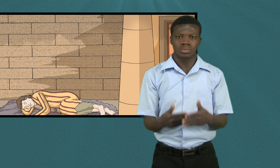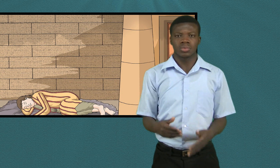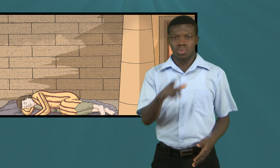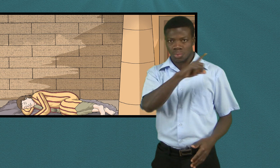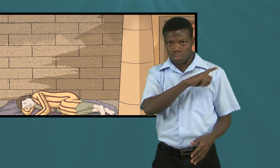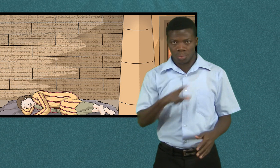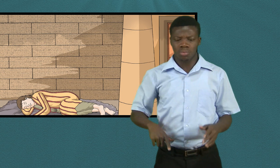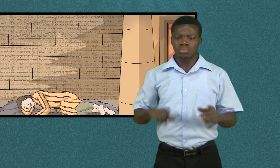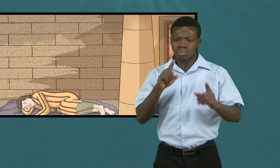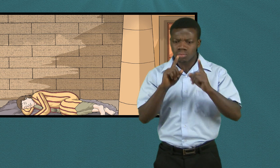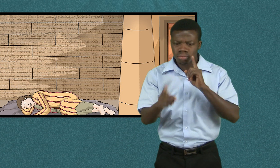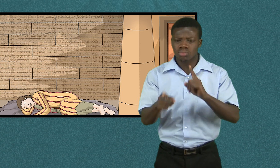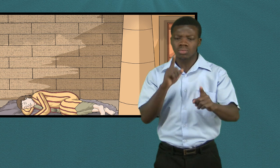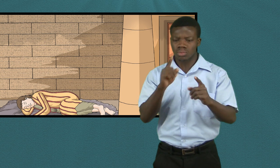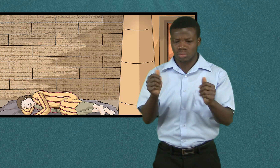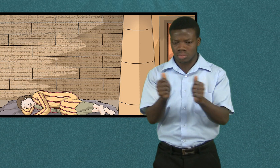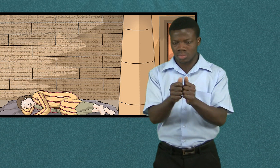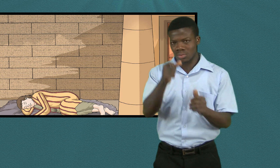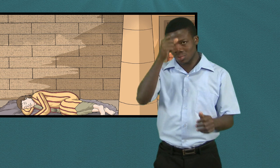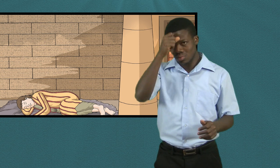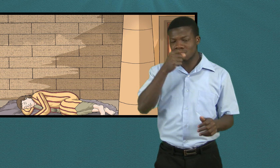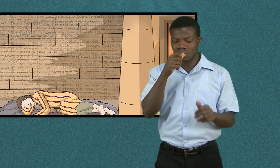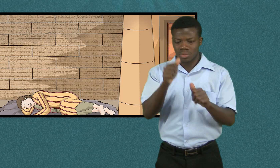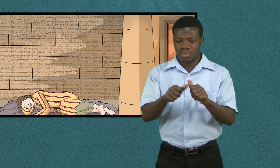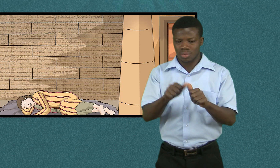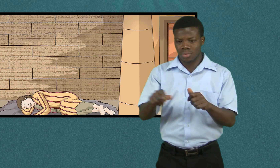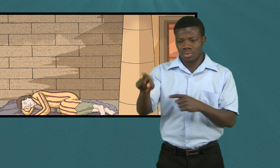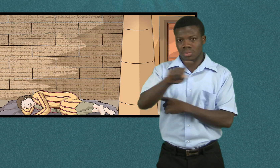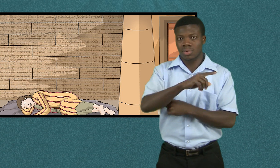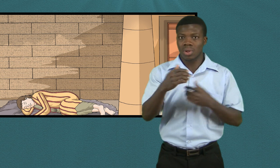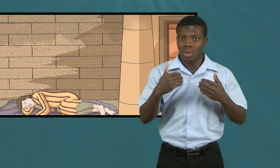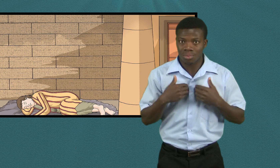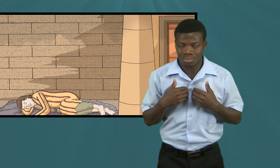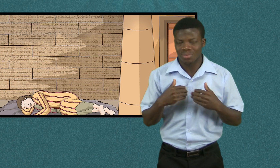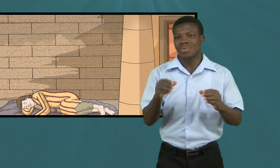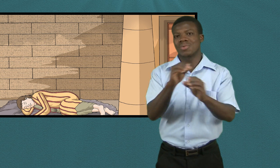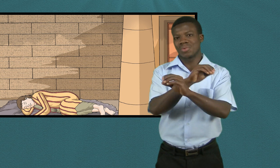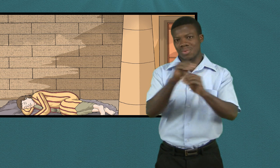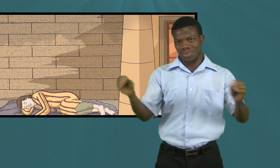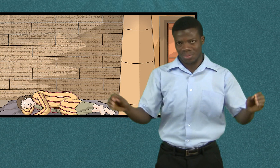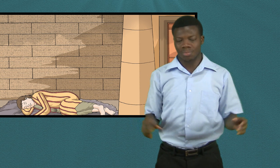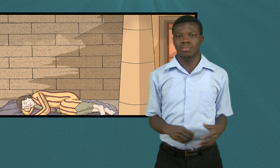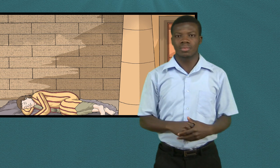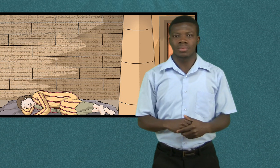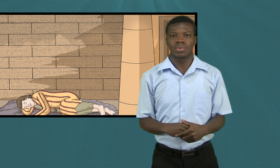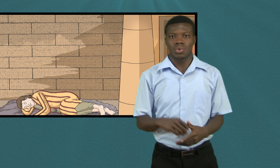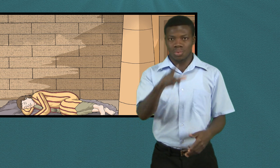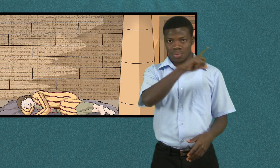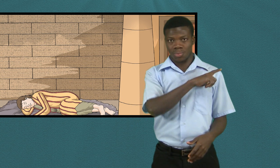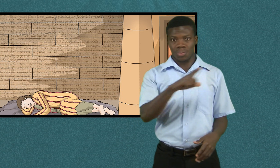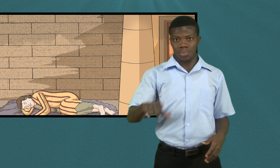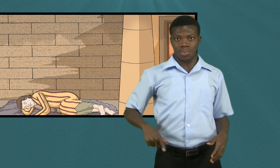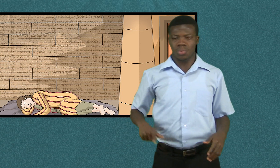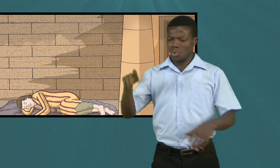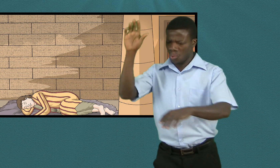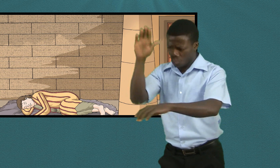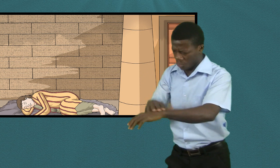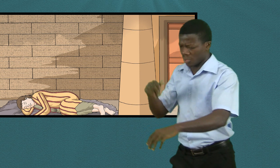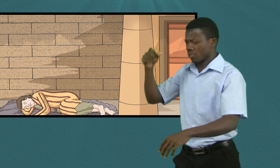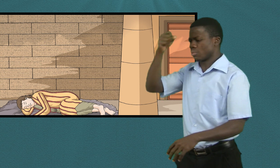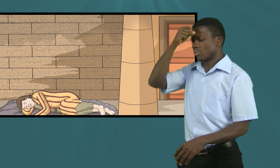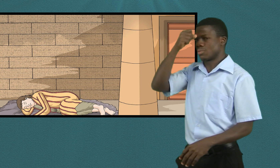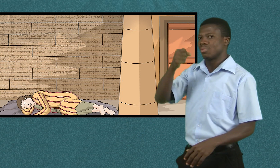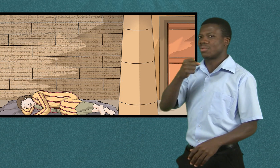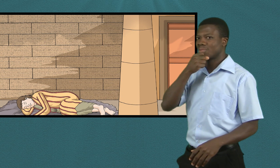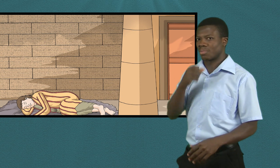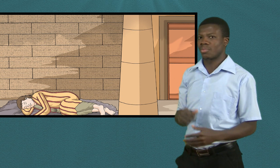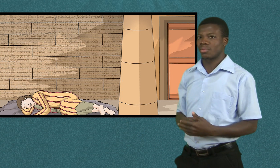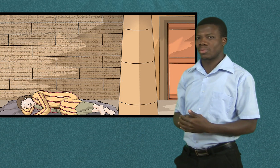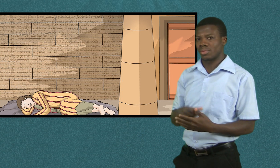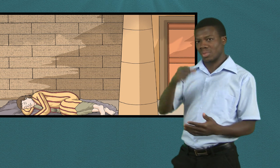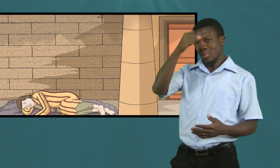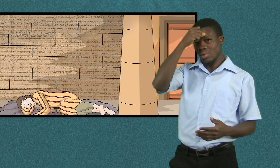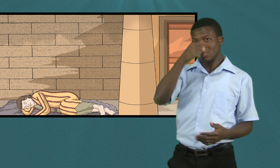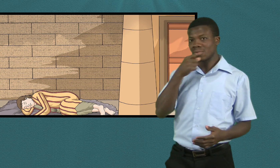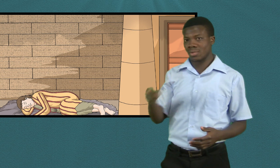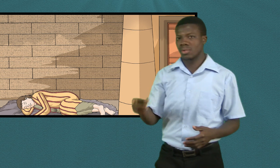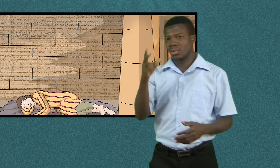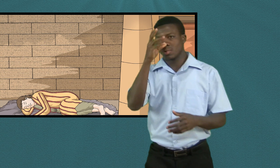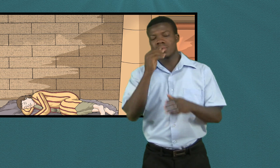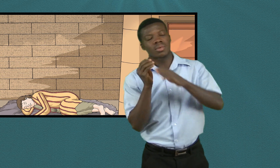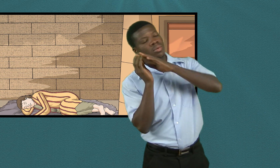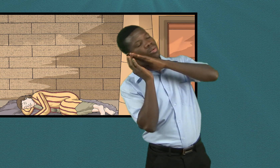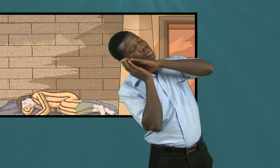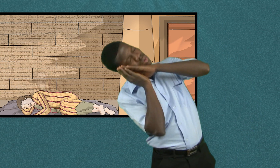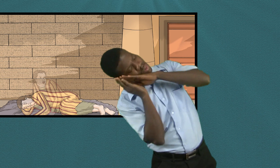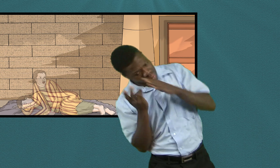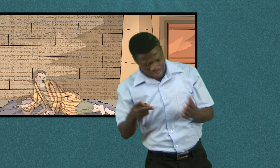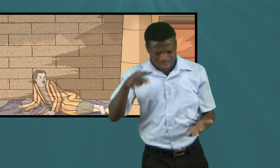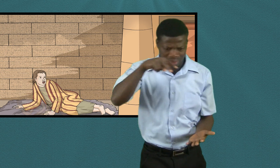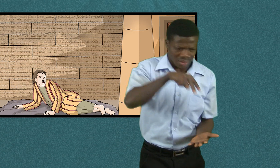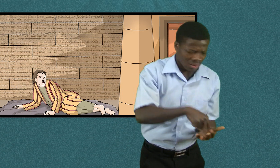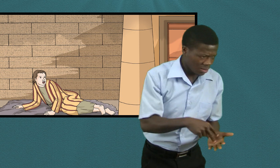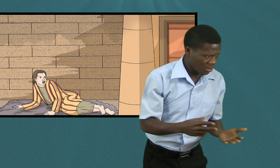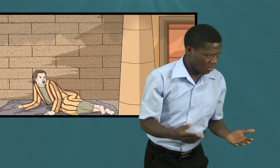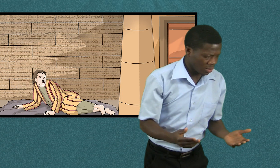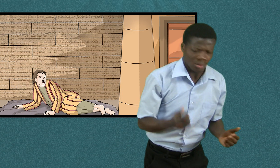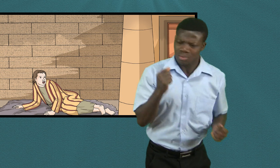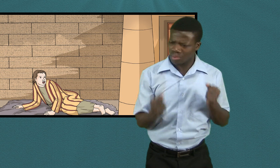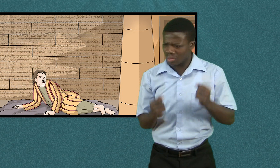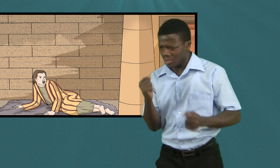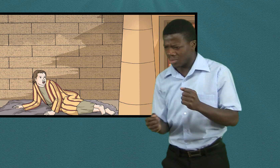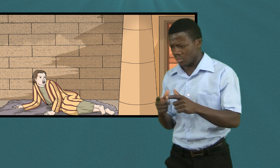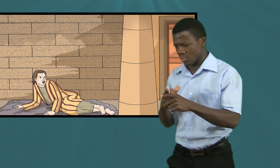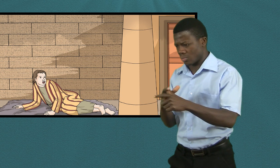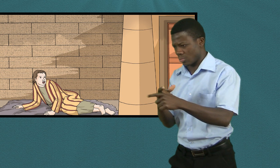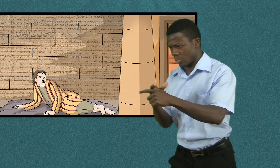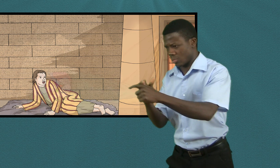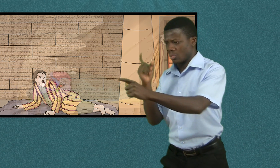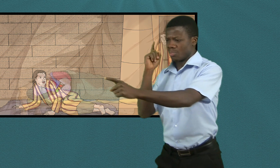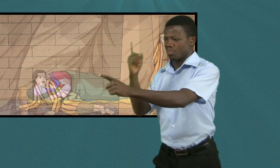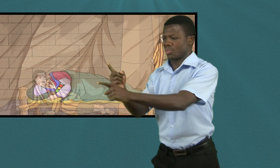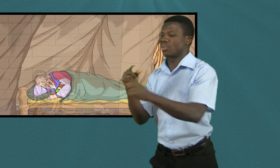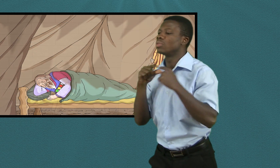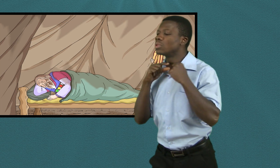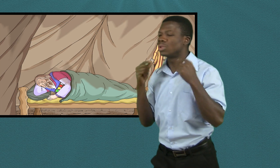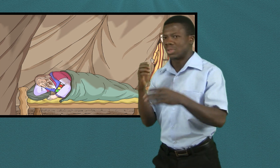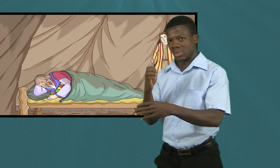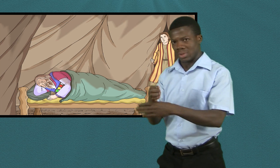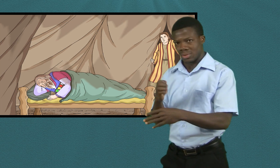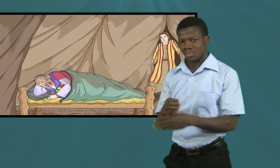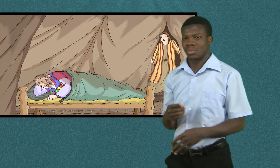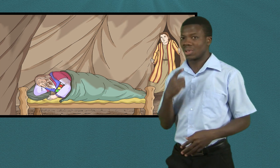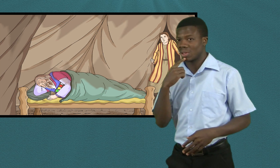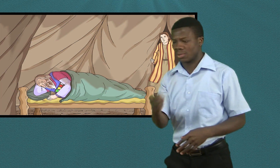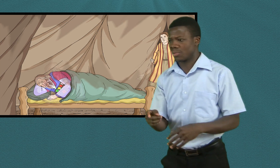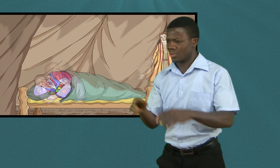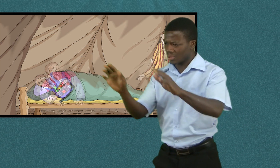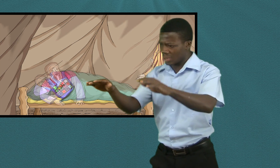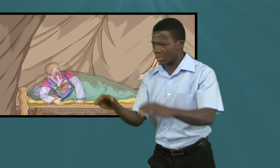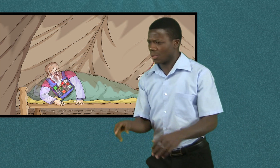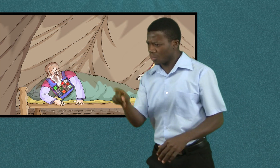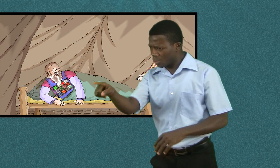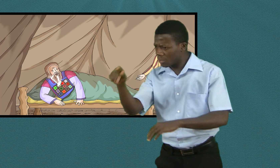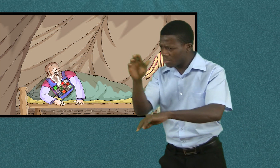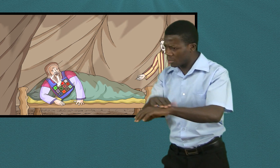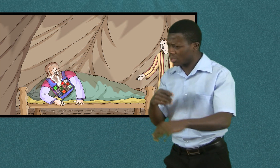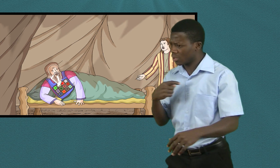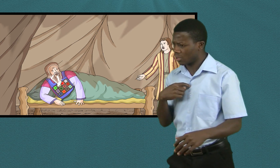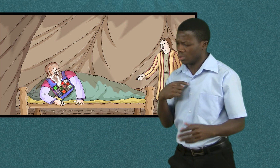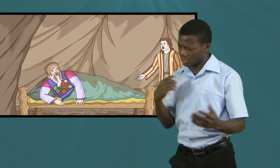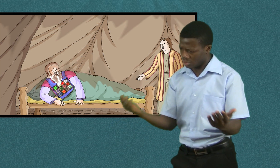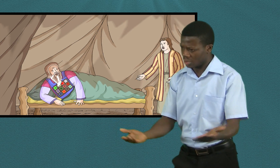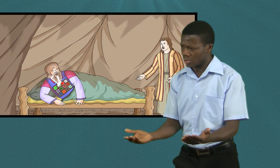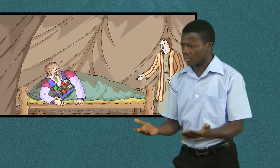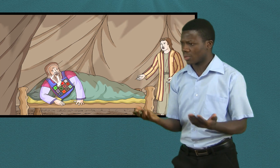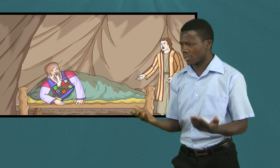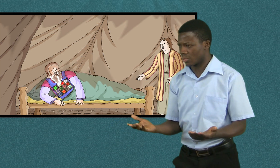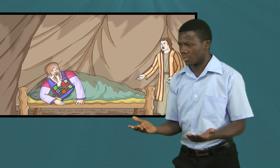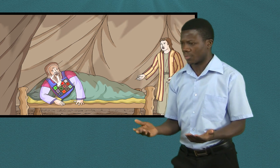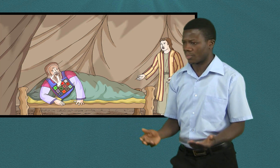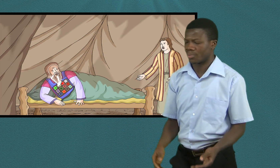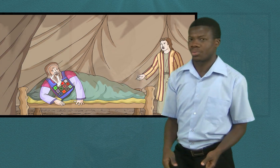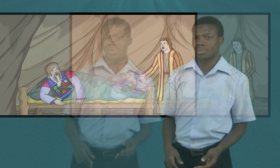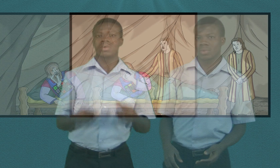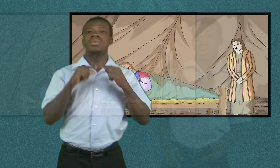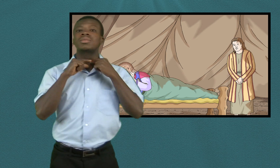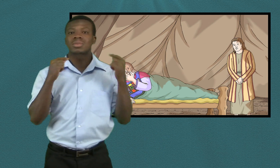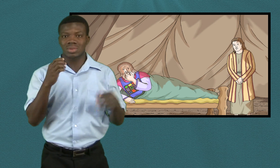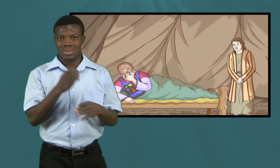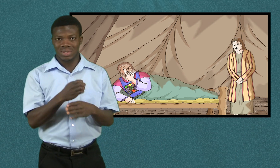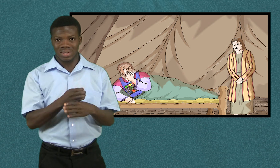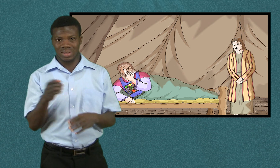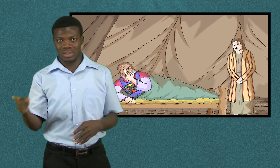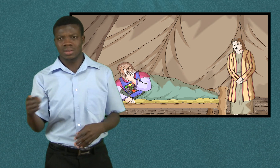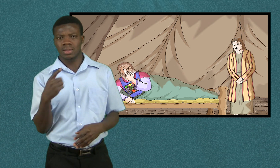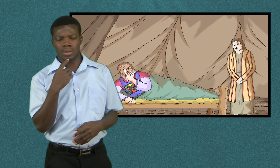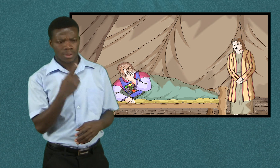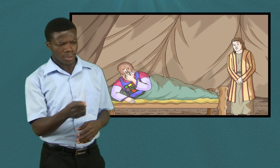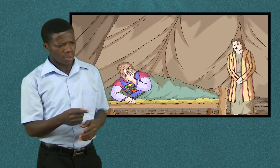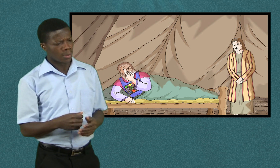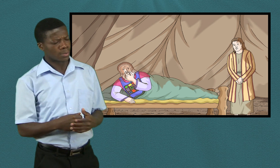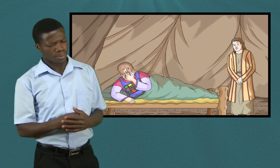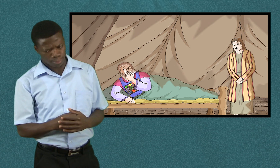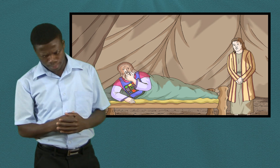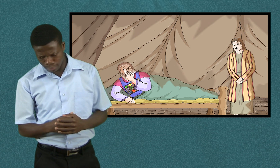Once again, for the third time, the LORD called to Samuel. He got up, went to Eli, and said, “Here I am, for you have called me.”